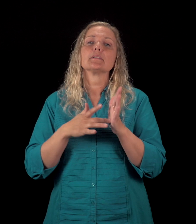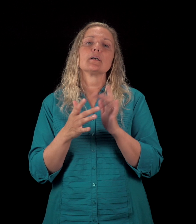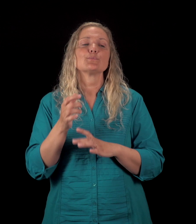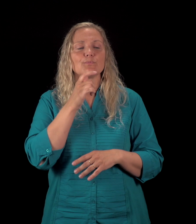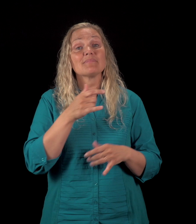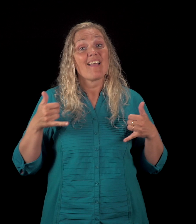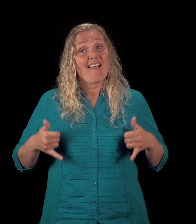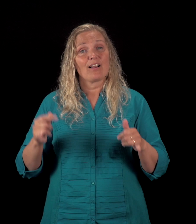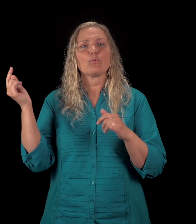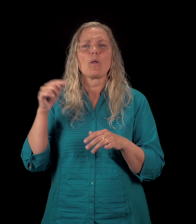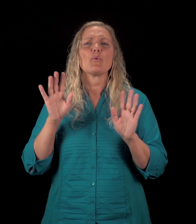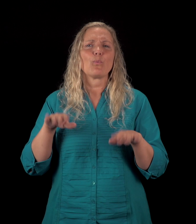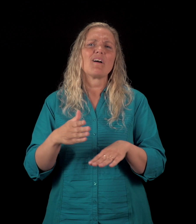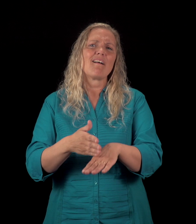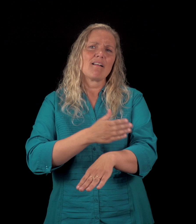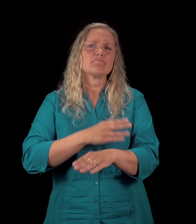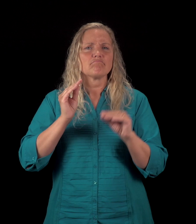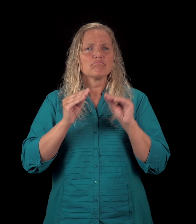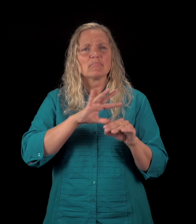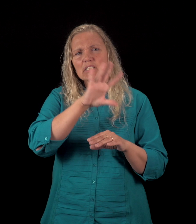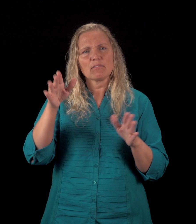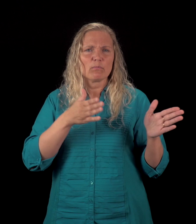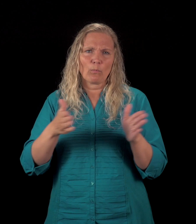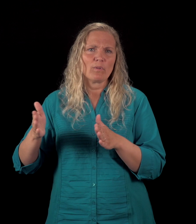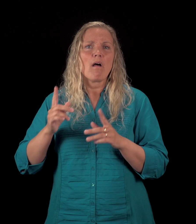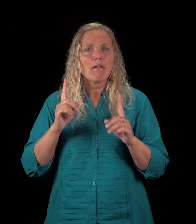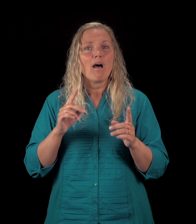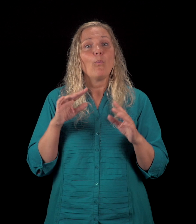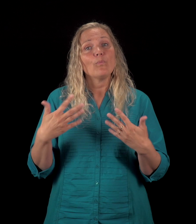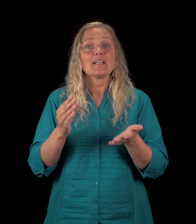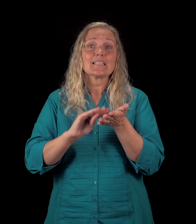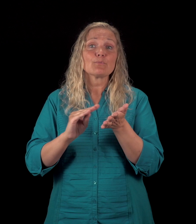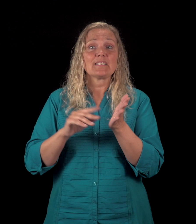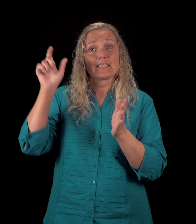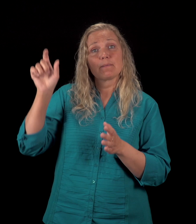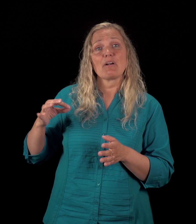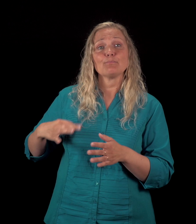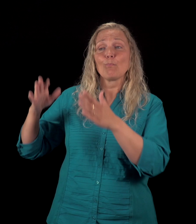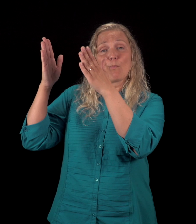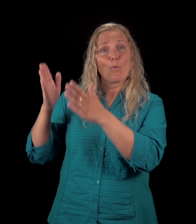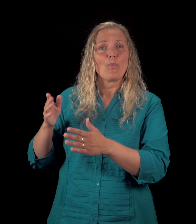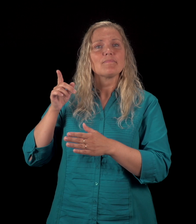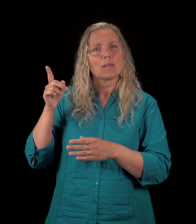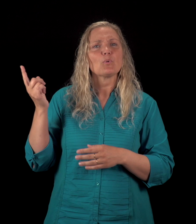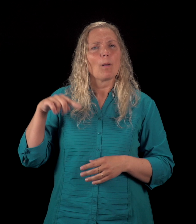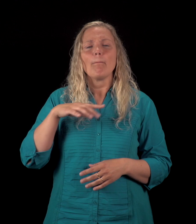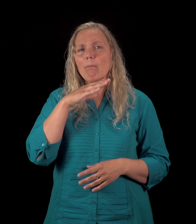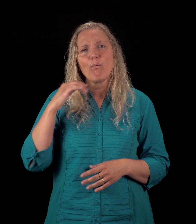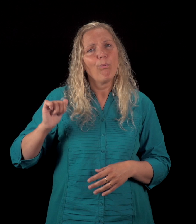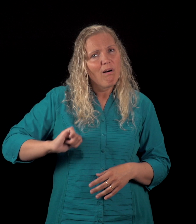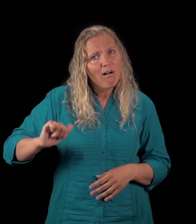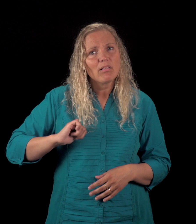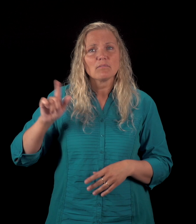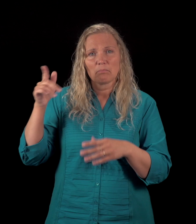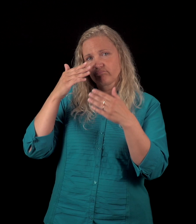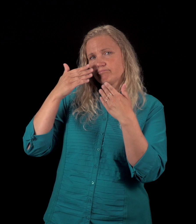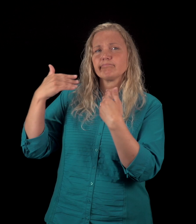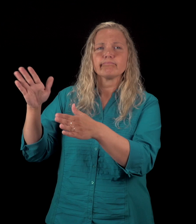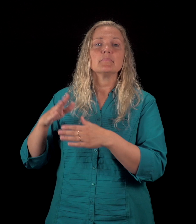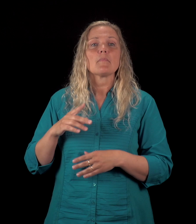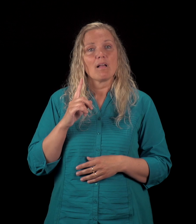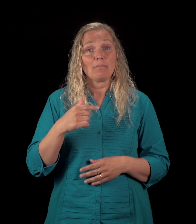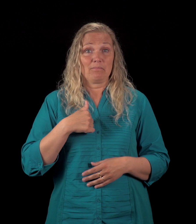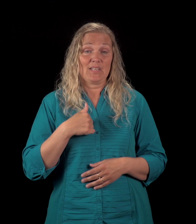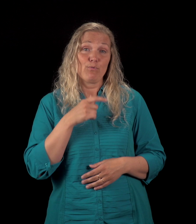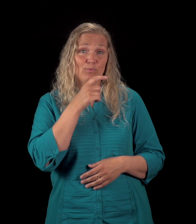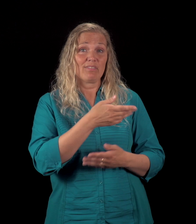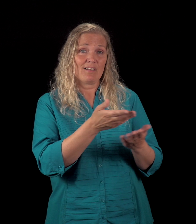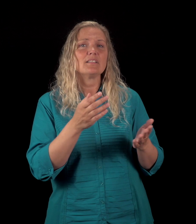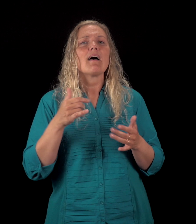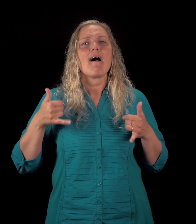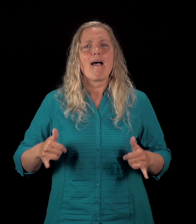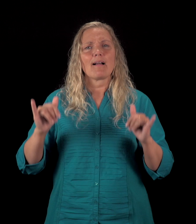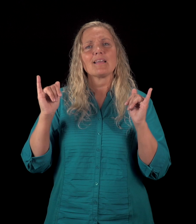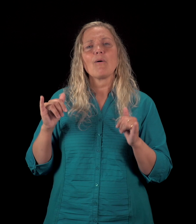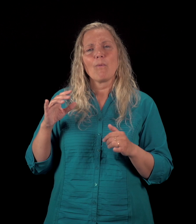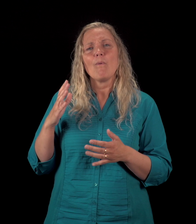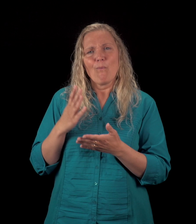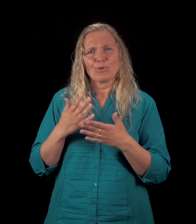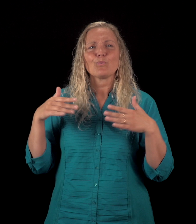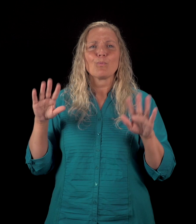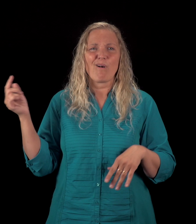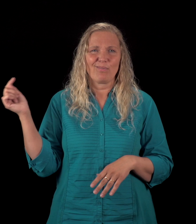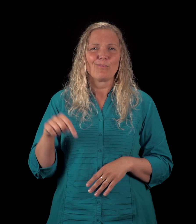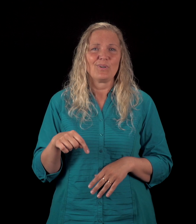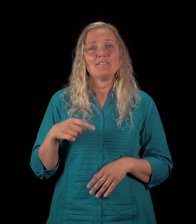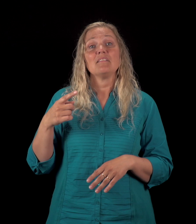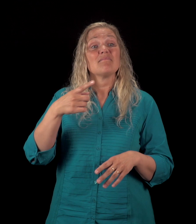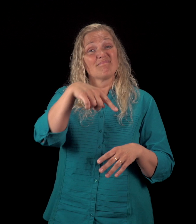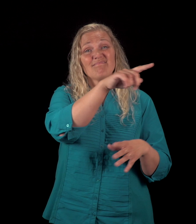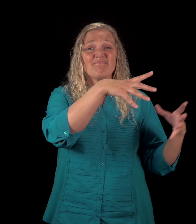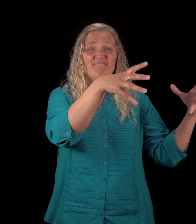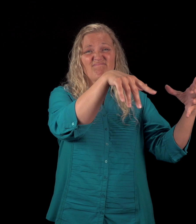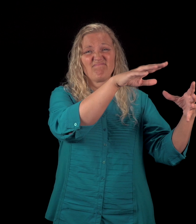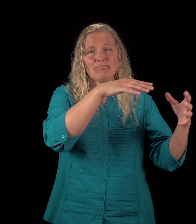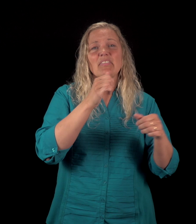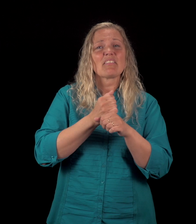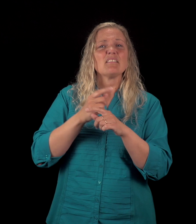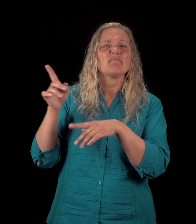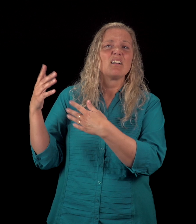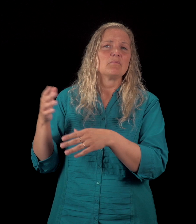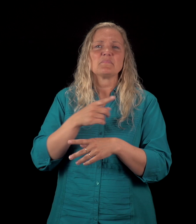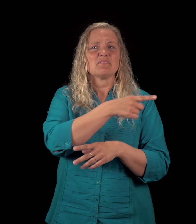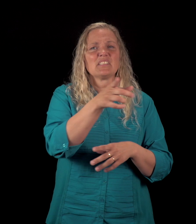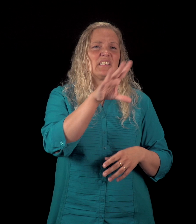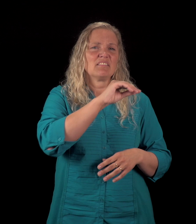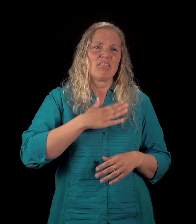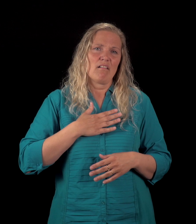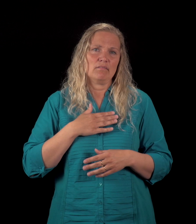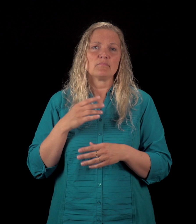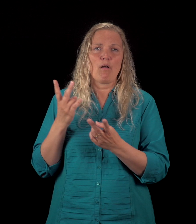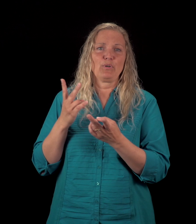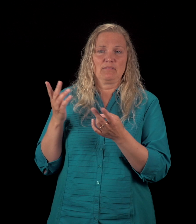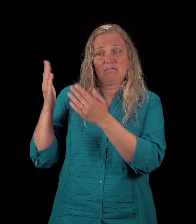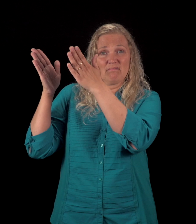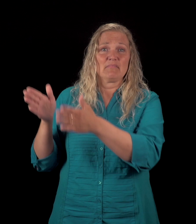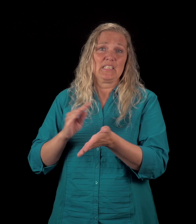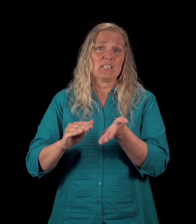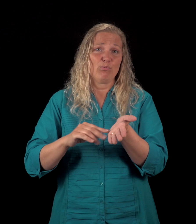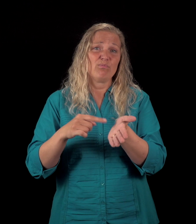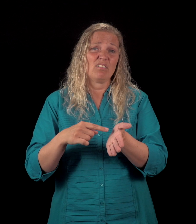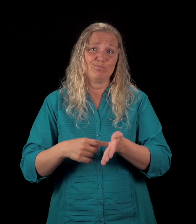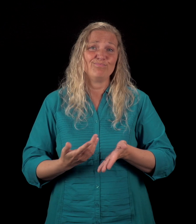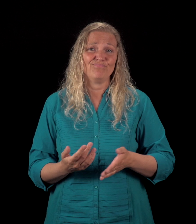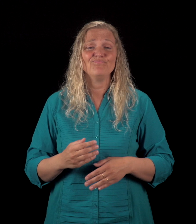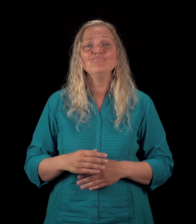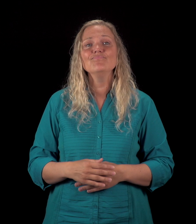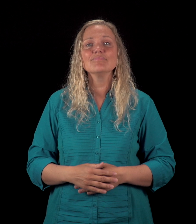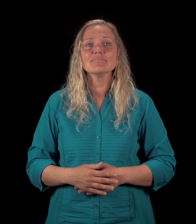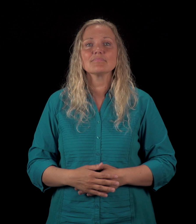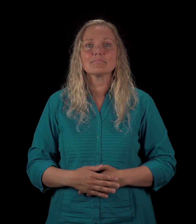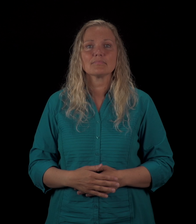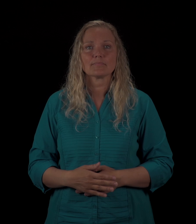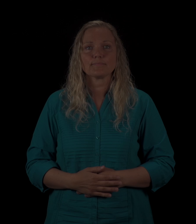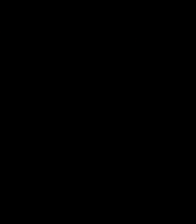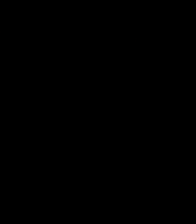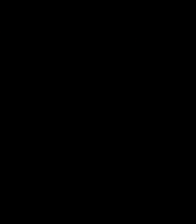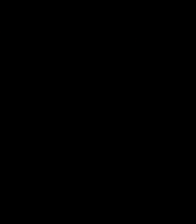Why then is it written that the Son of Man must suffer many things and be rejected? But I tell you that Elijah has indeed come, and they have done to him whatever they wished, just as it is written about him.”